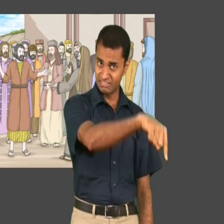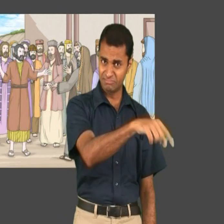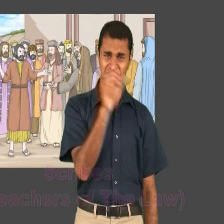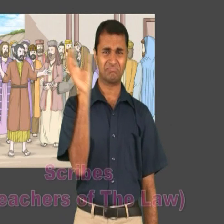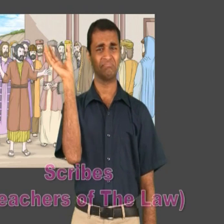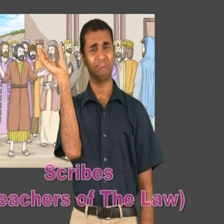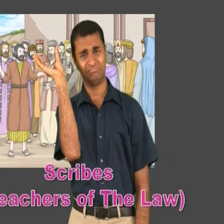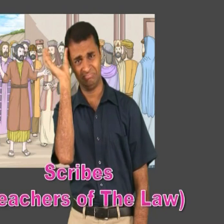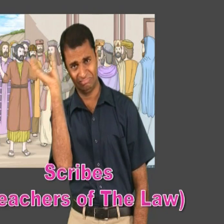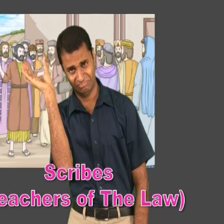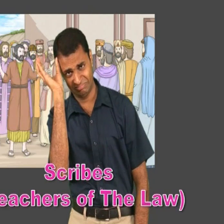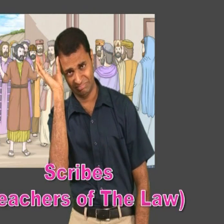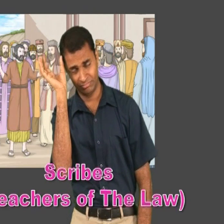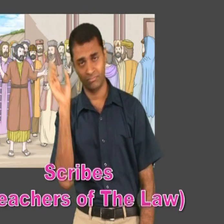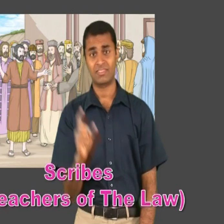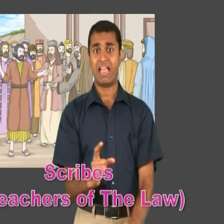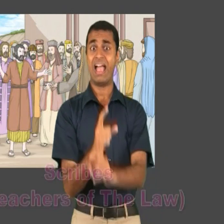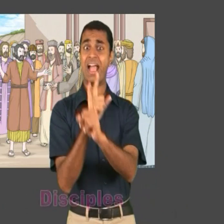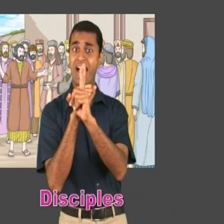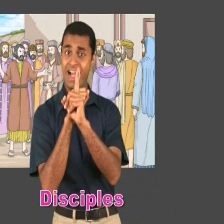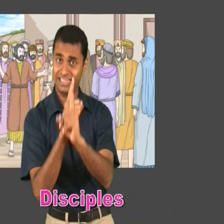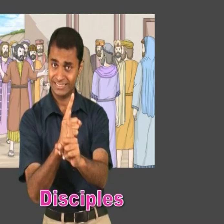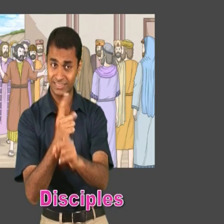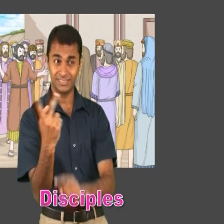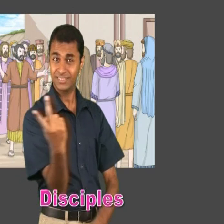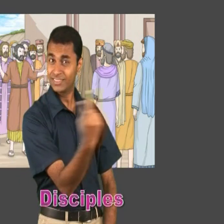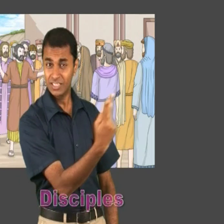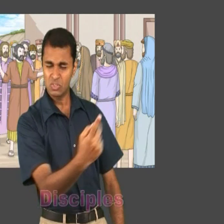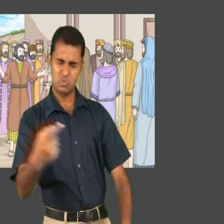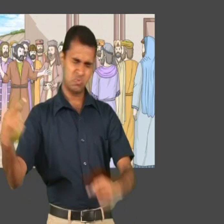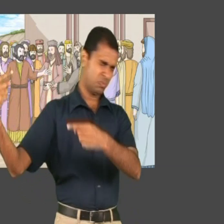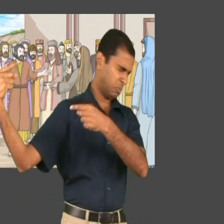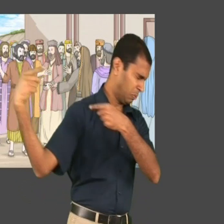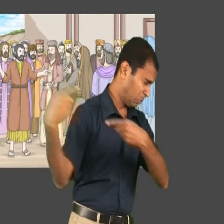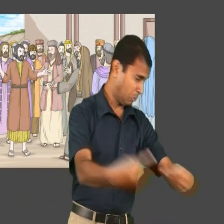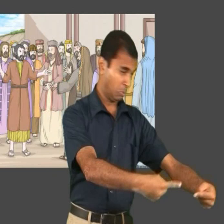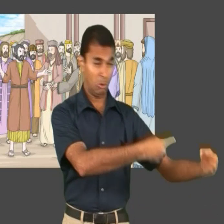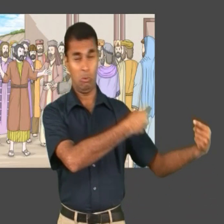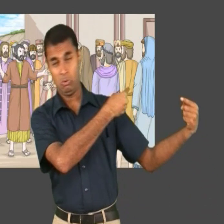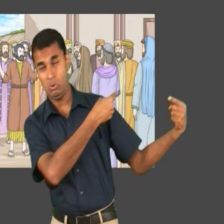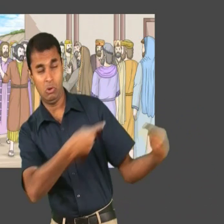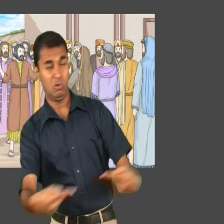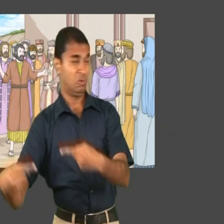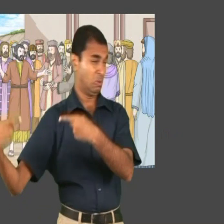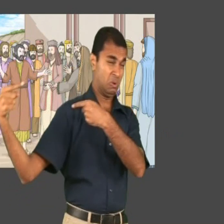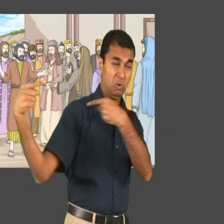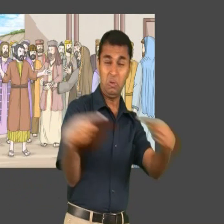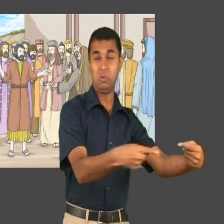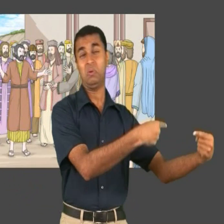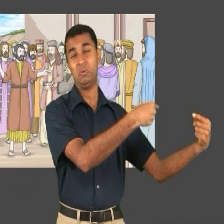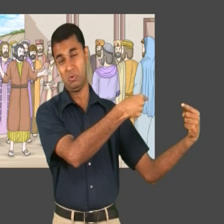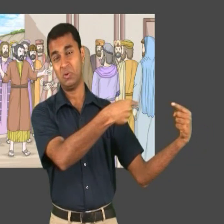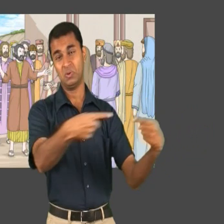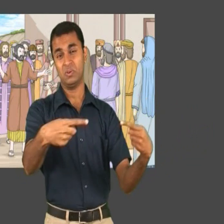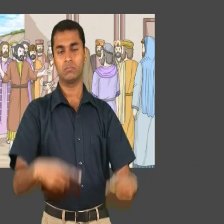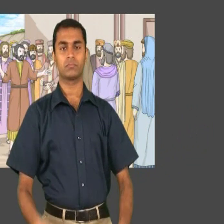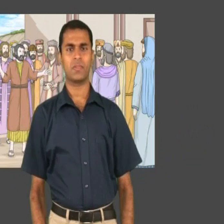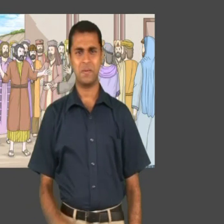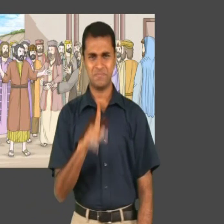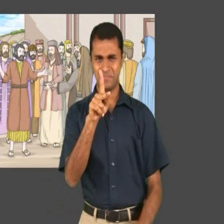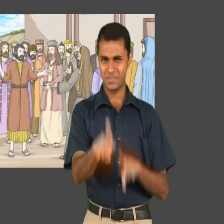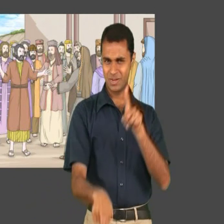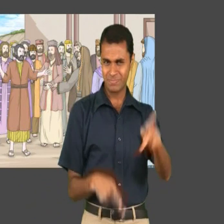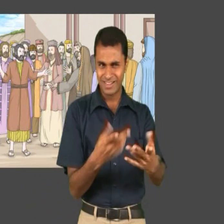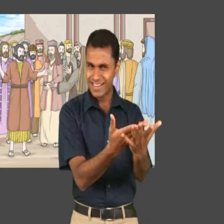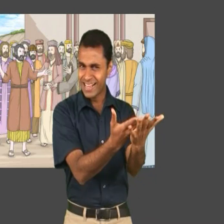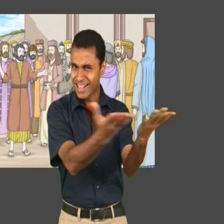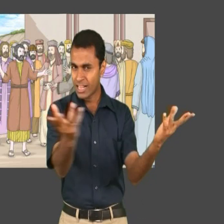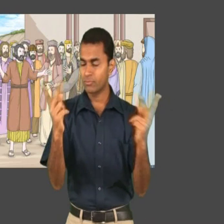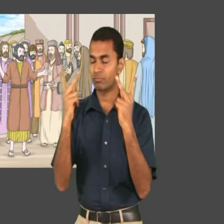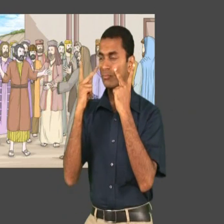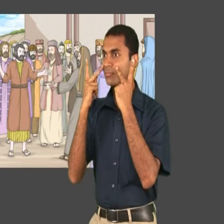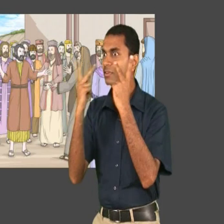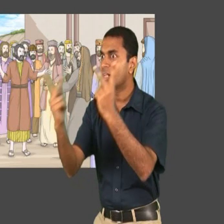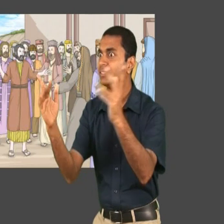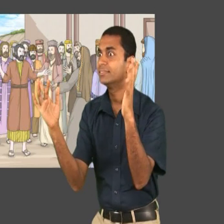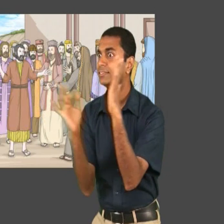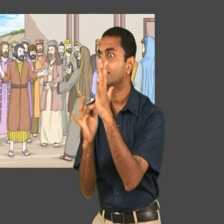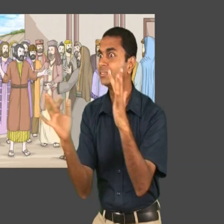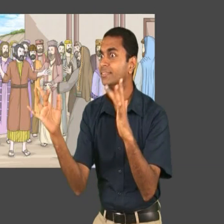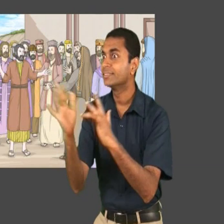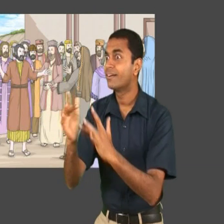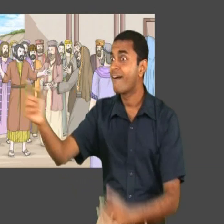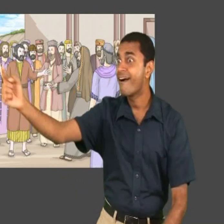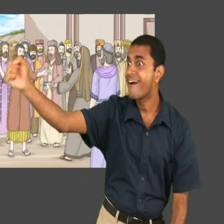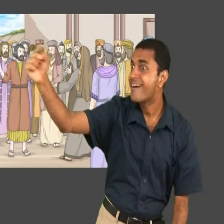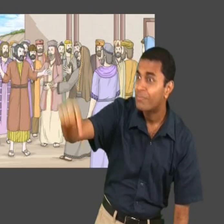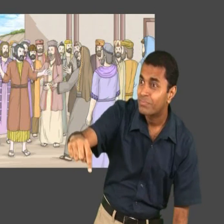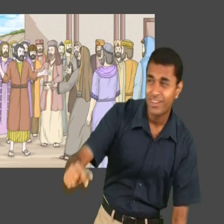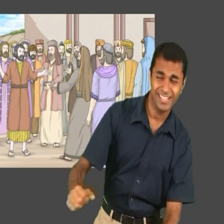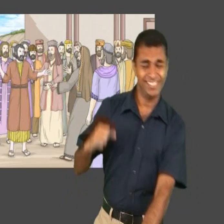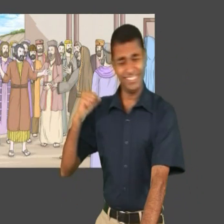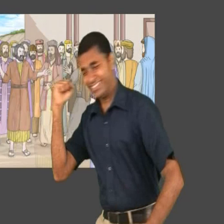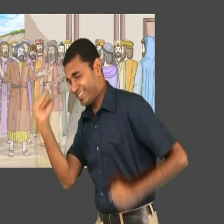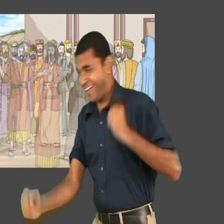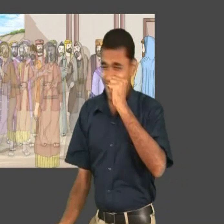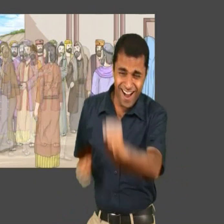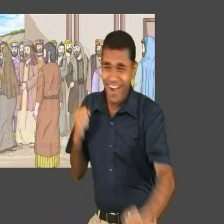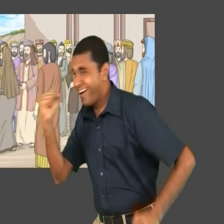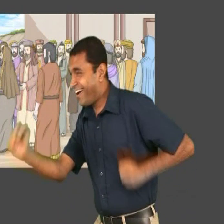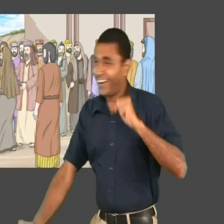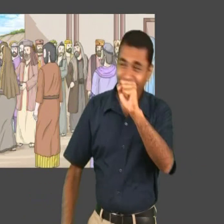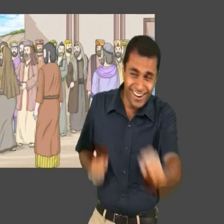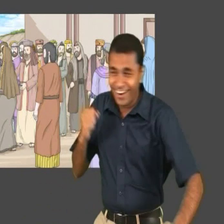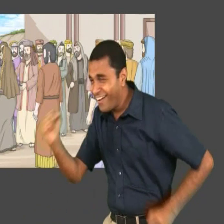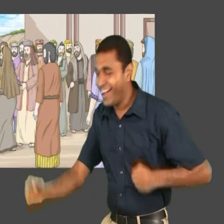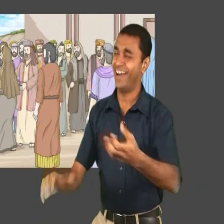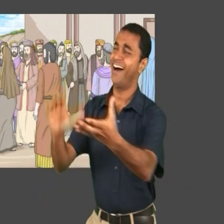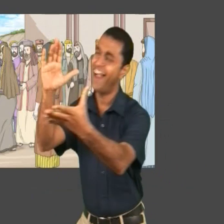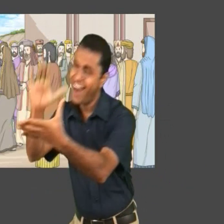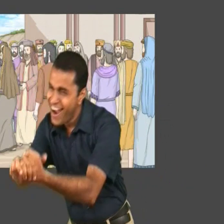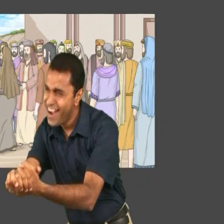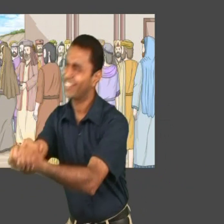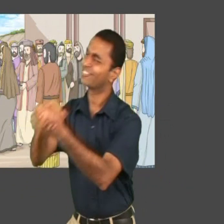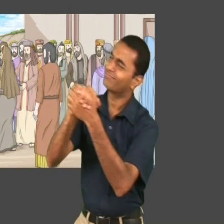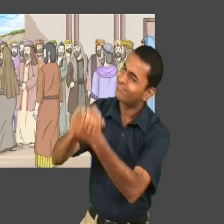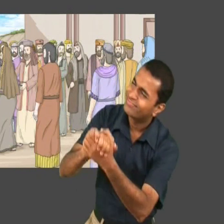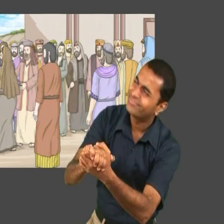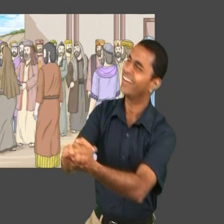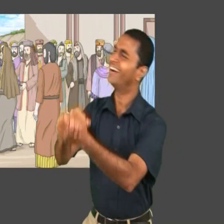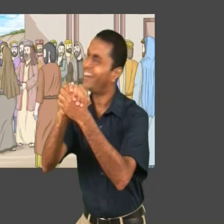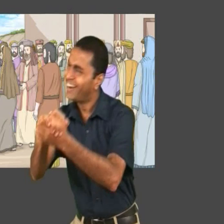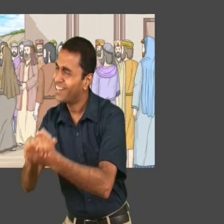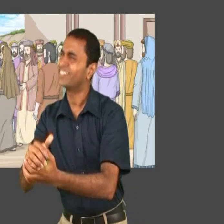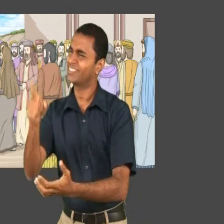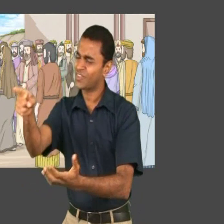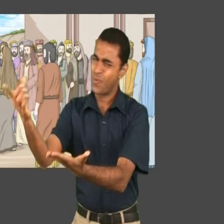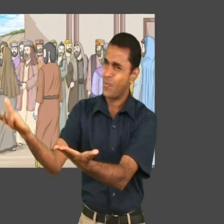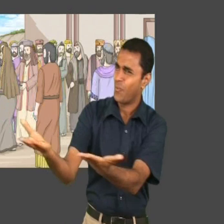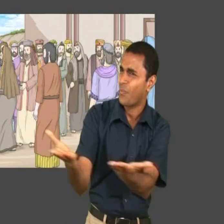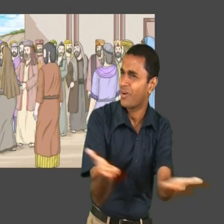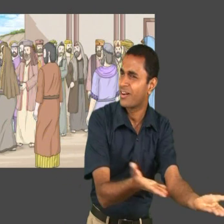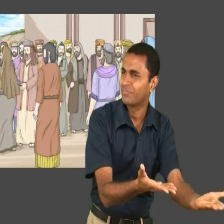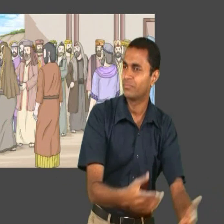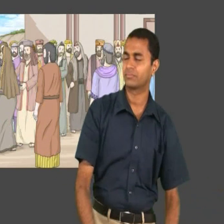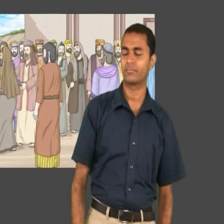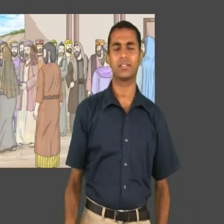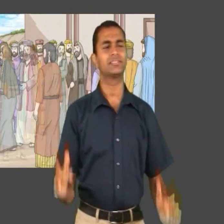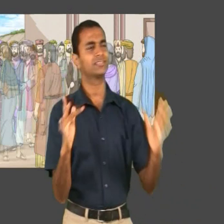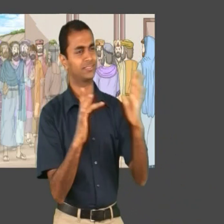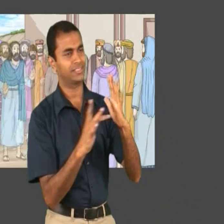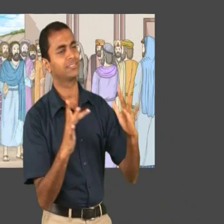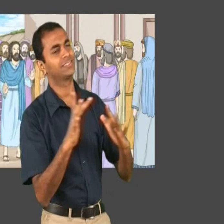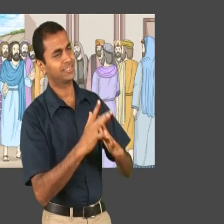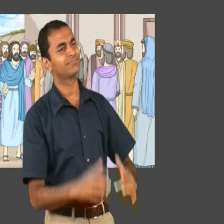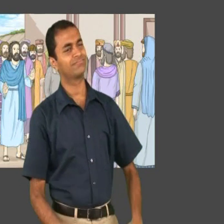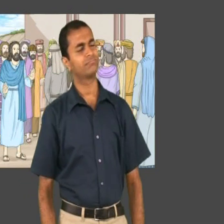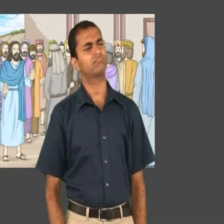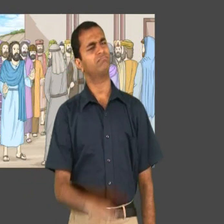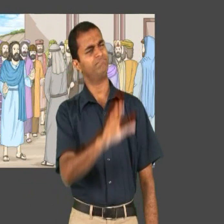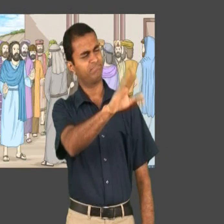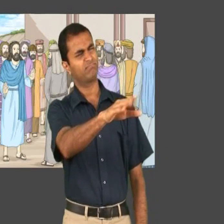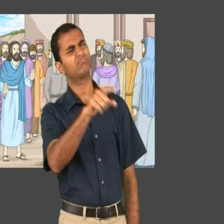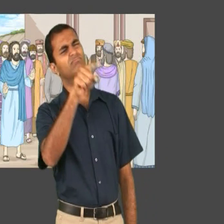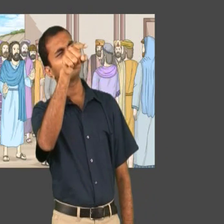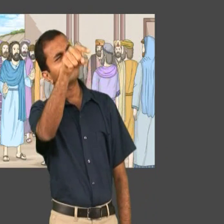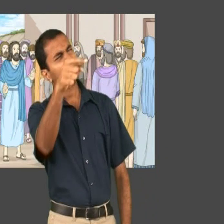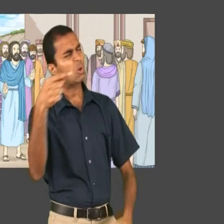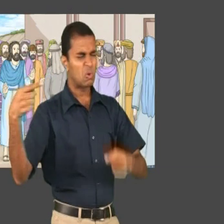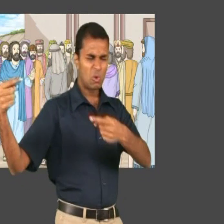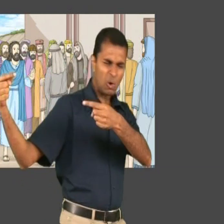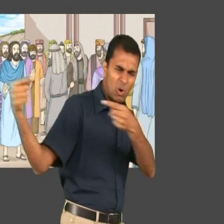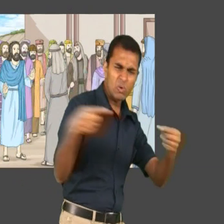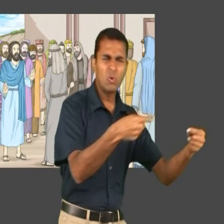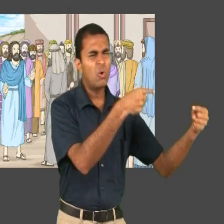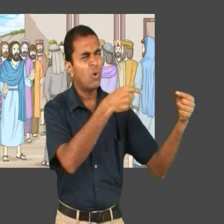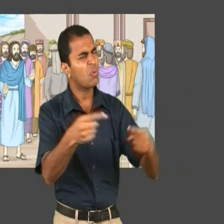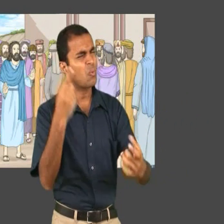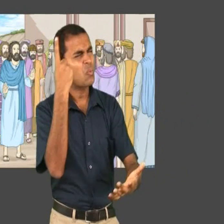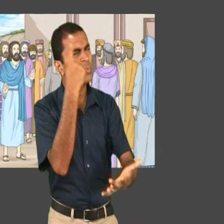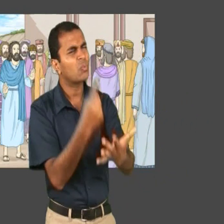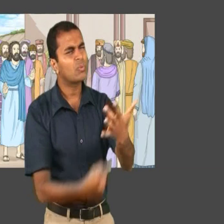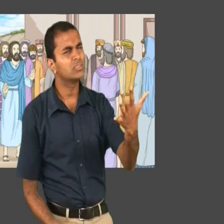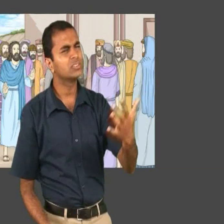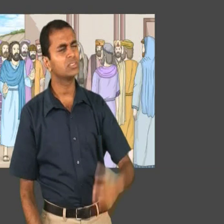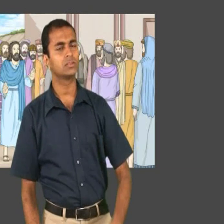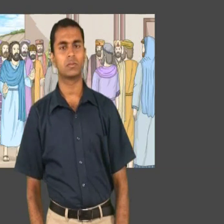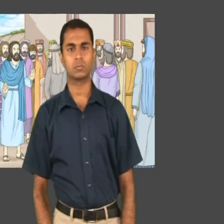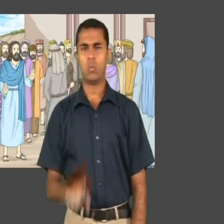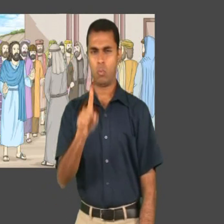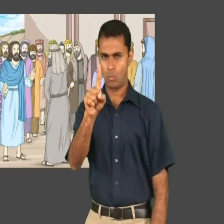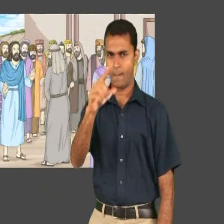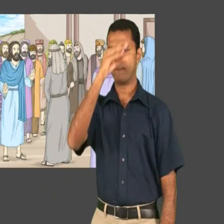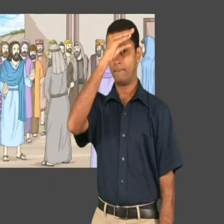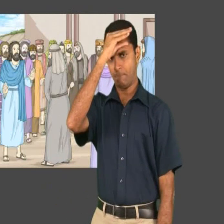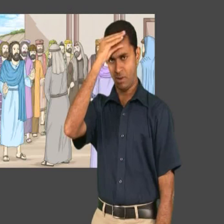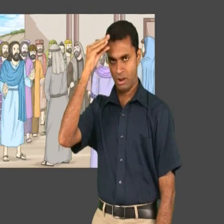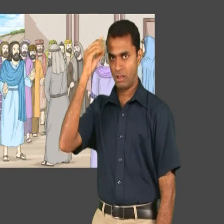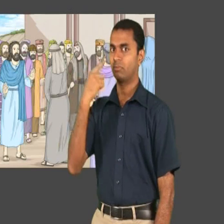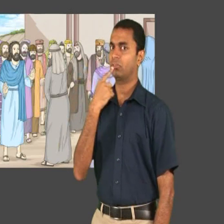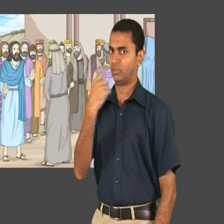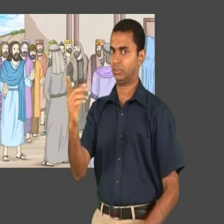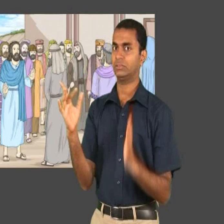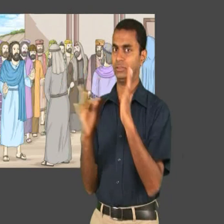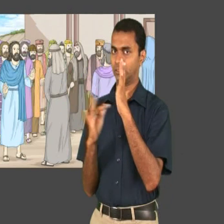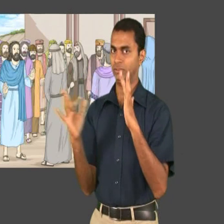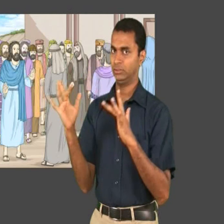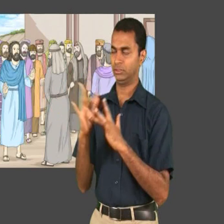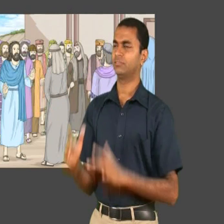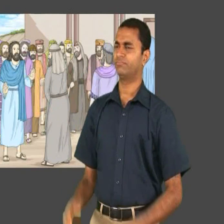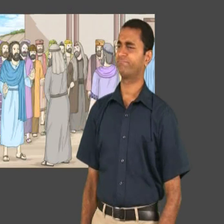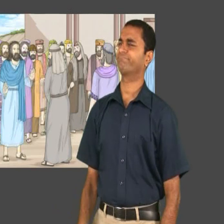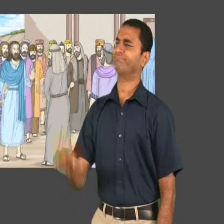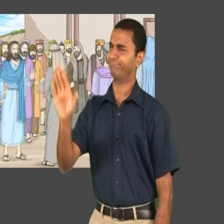As soon as all the people saw Jesus, they were filled with awe and ran to greet Him. “What are you disputing with them?”